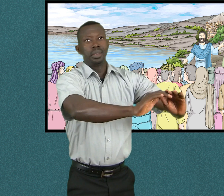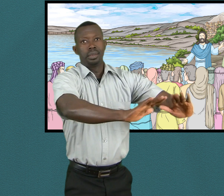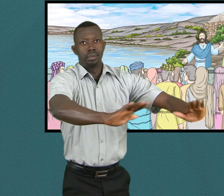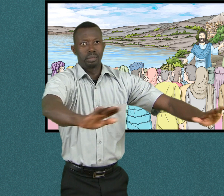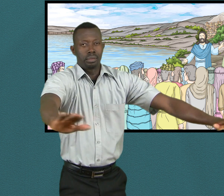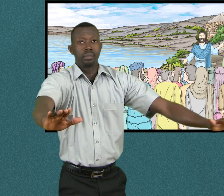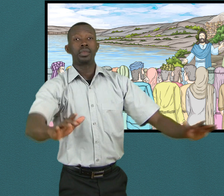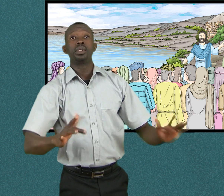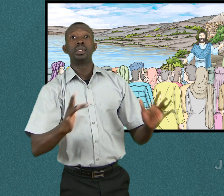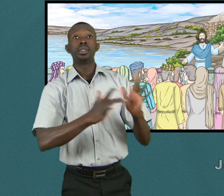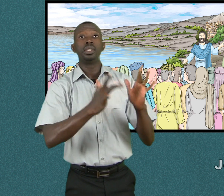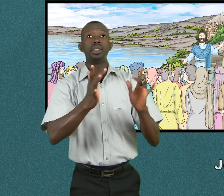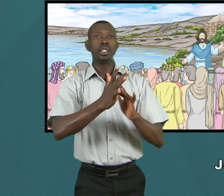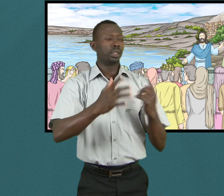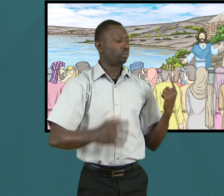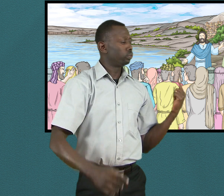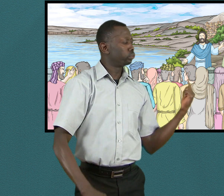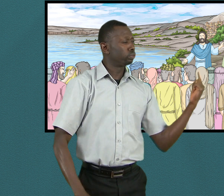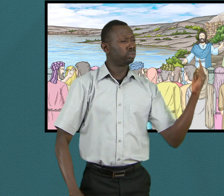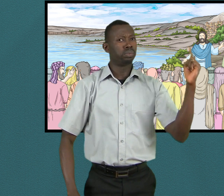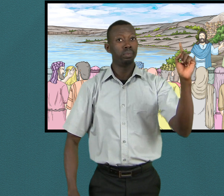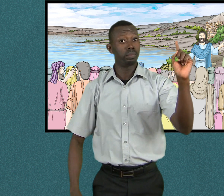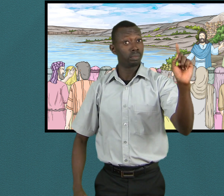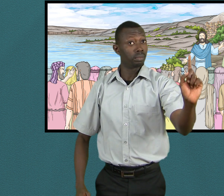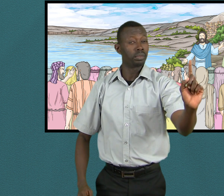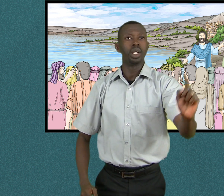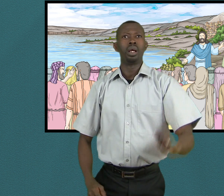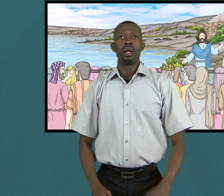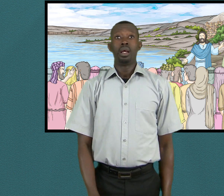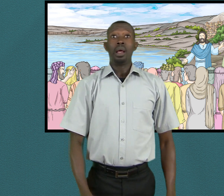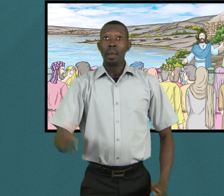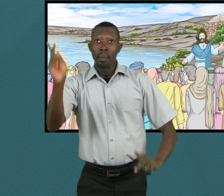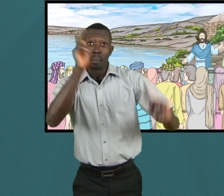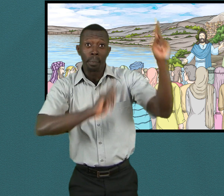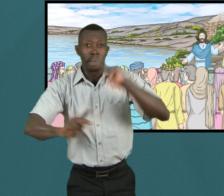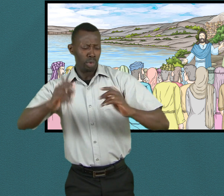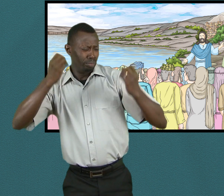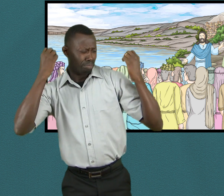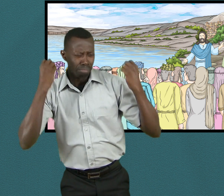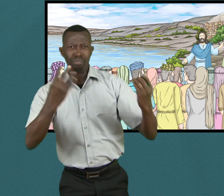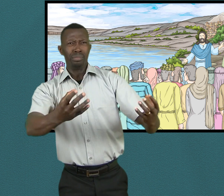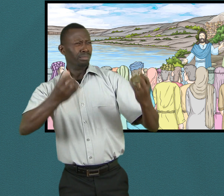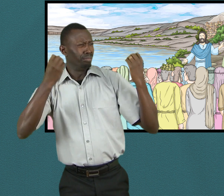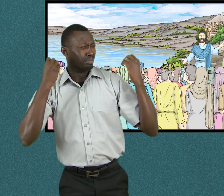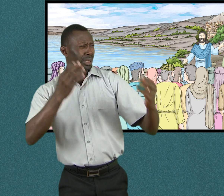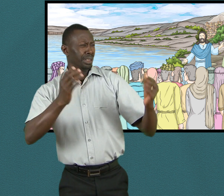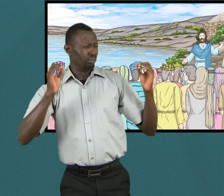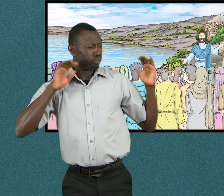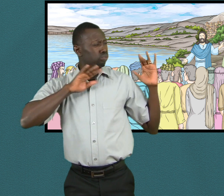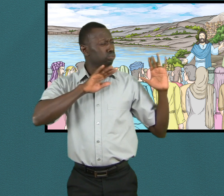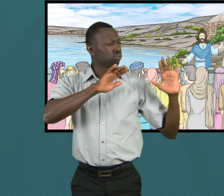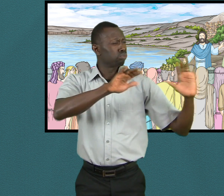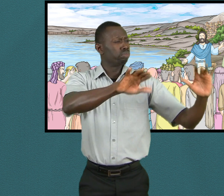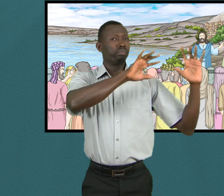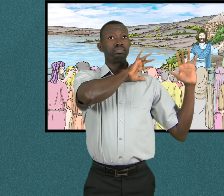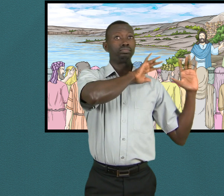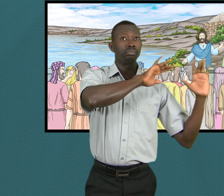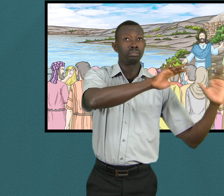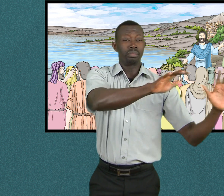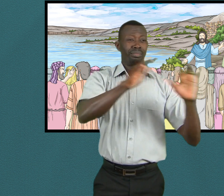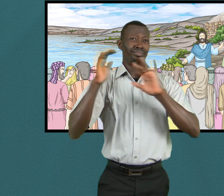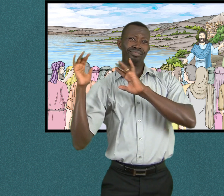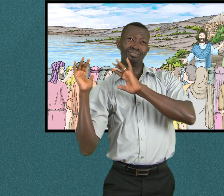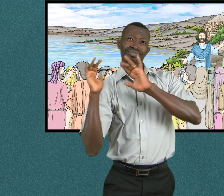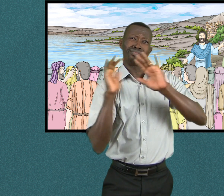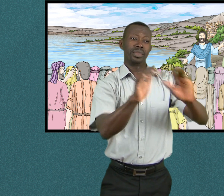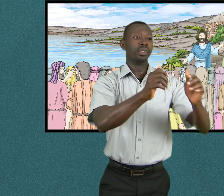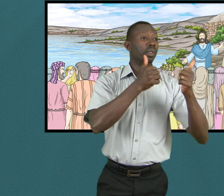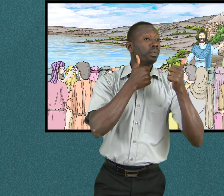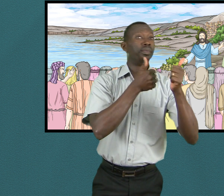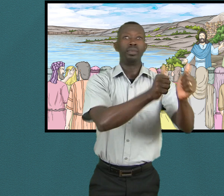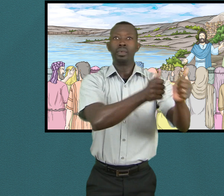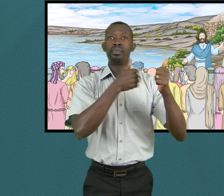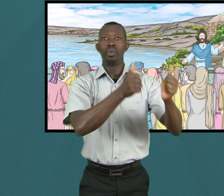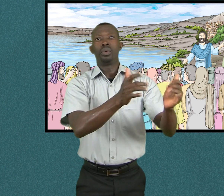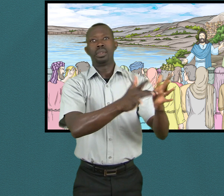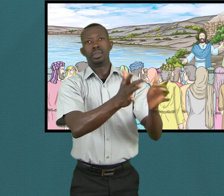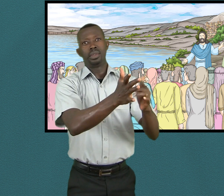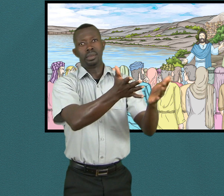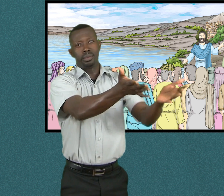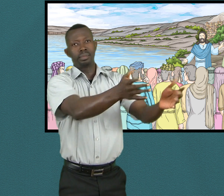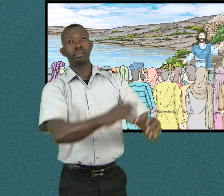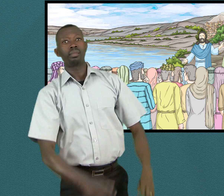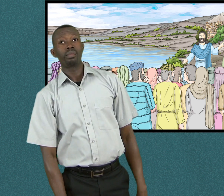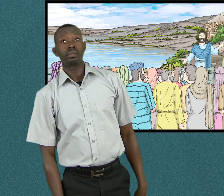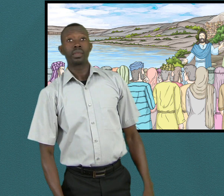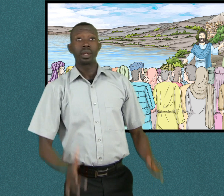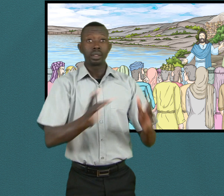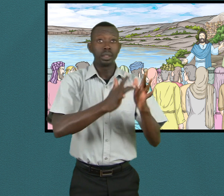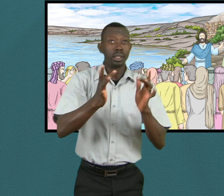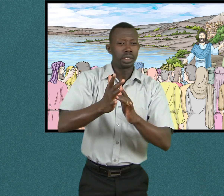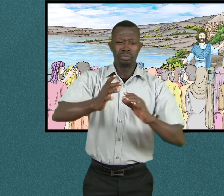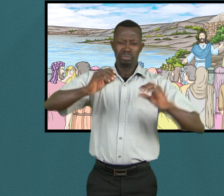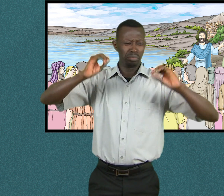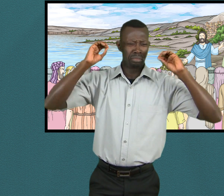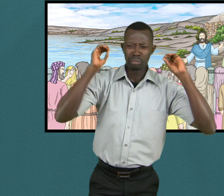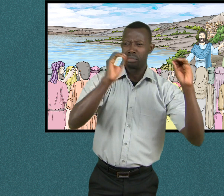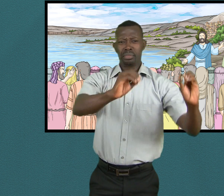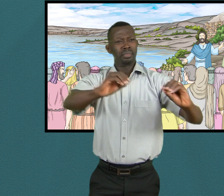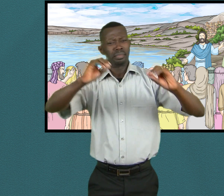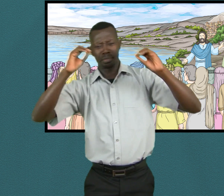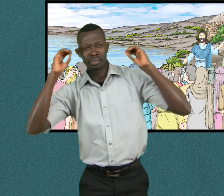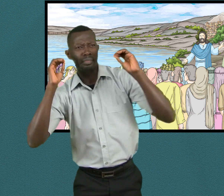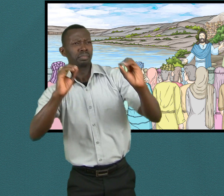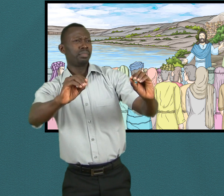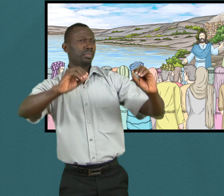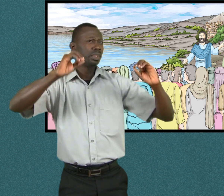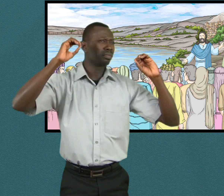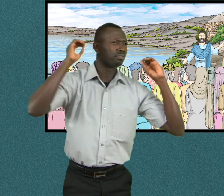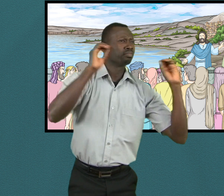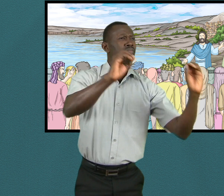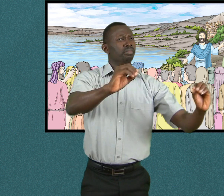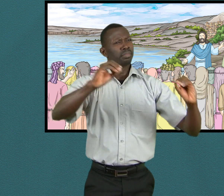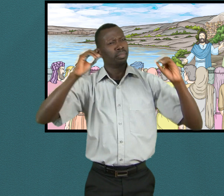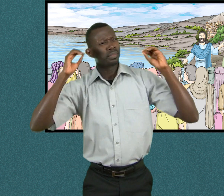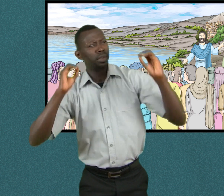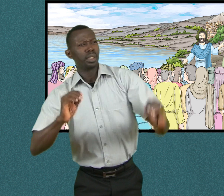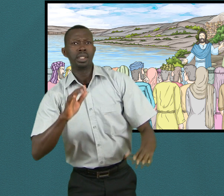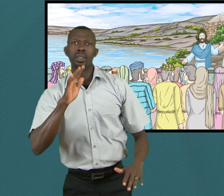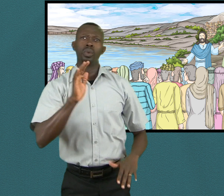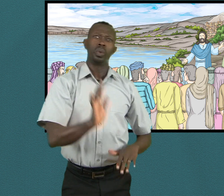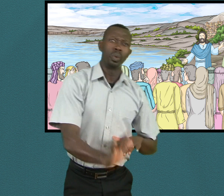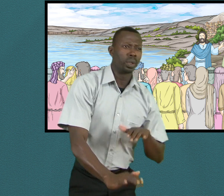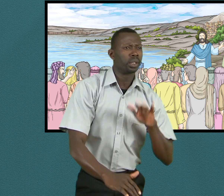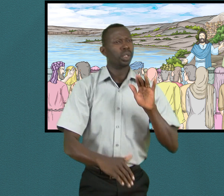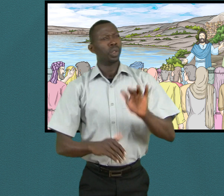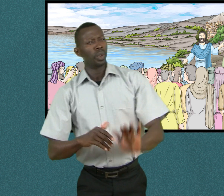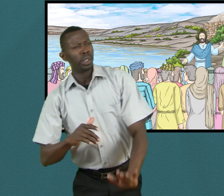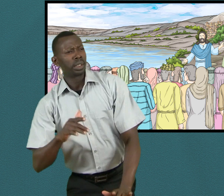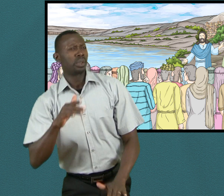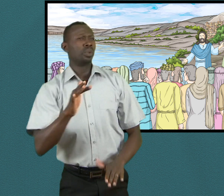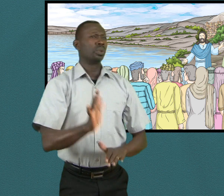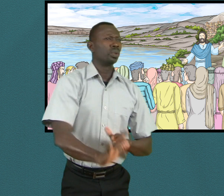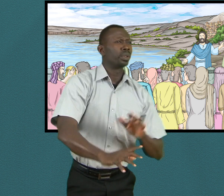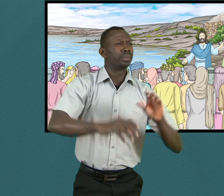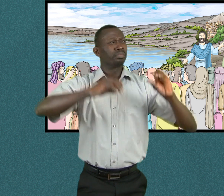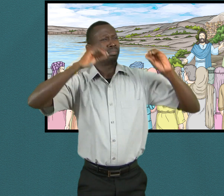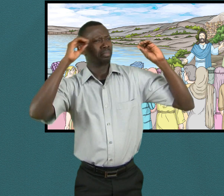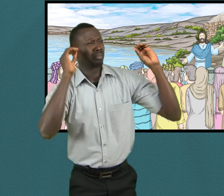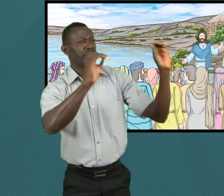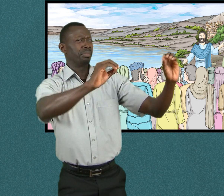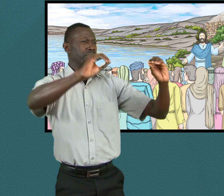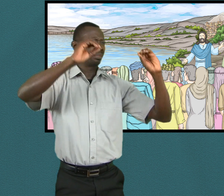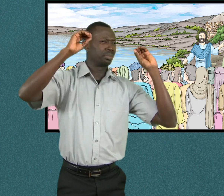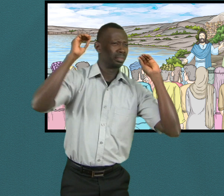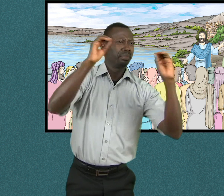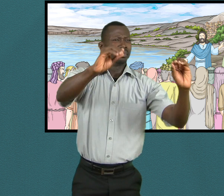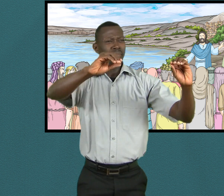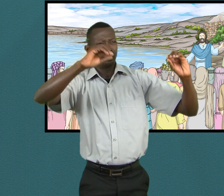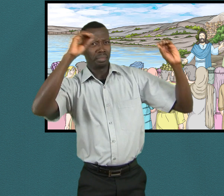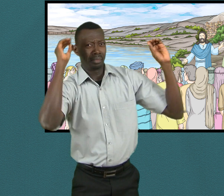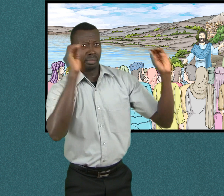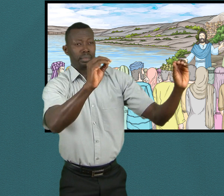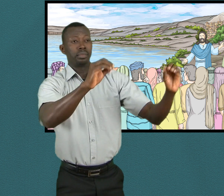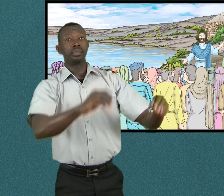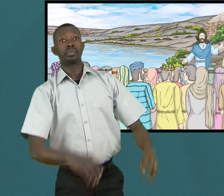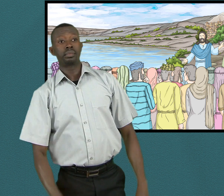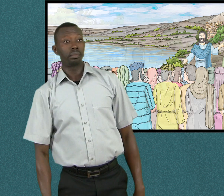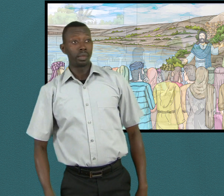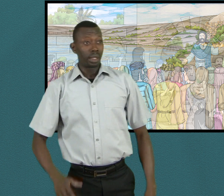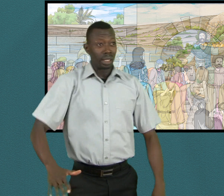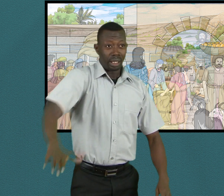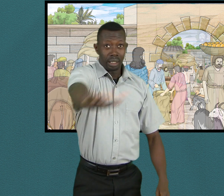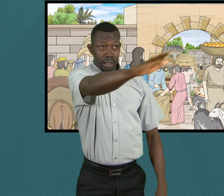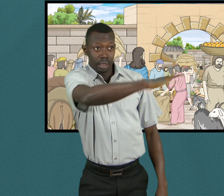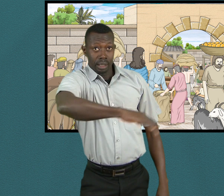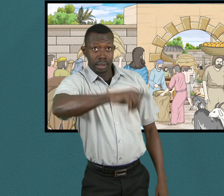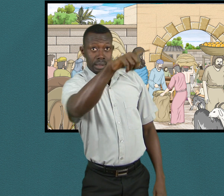All the people came to Him, and He taught them there.